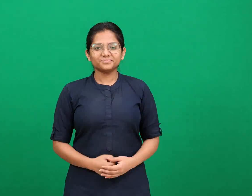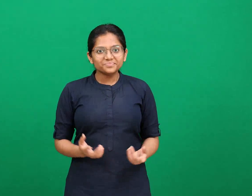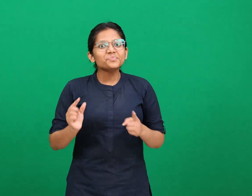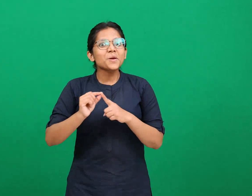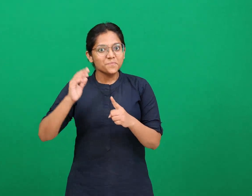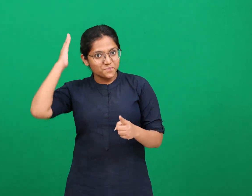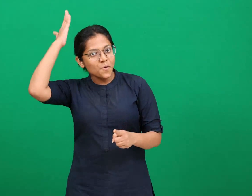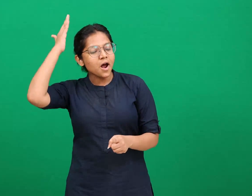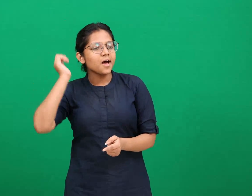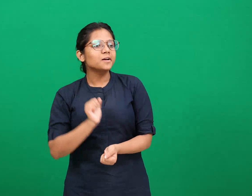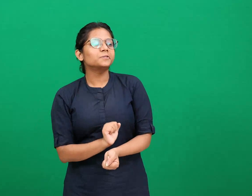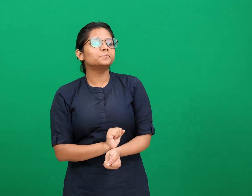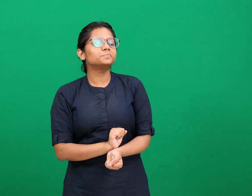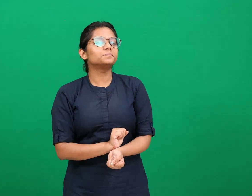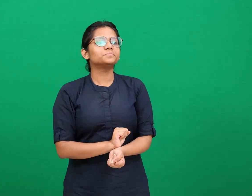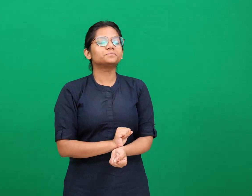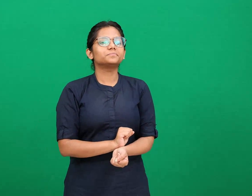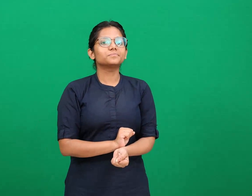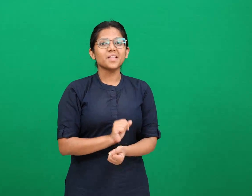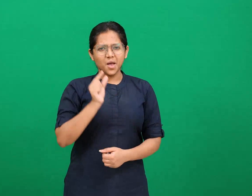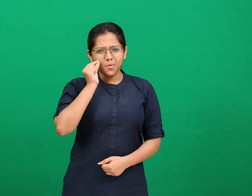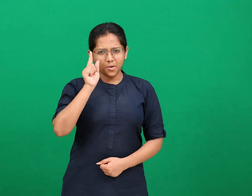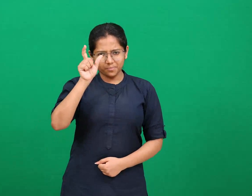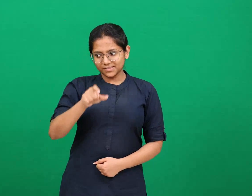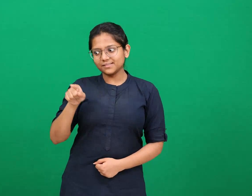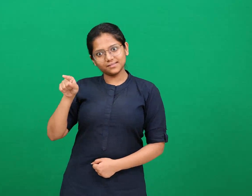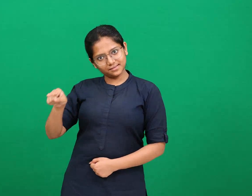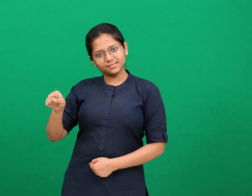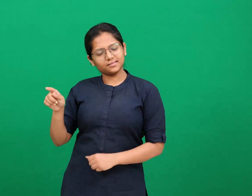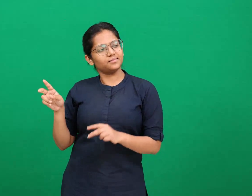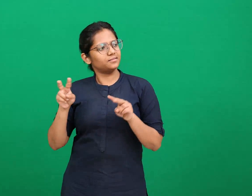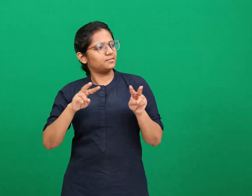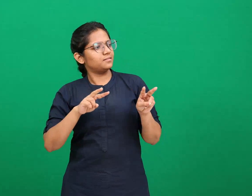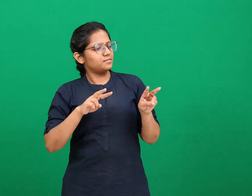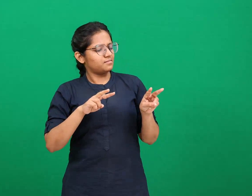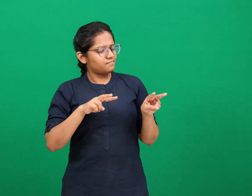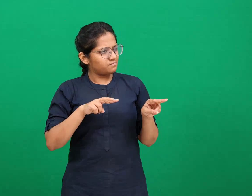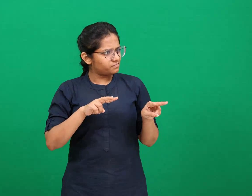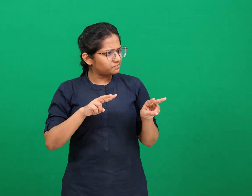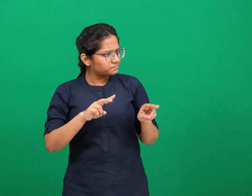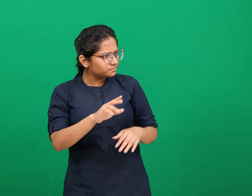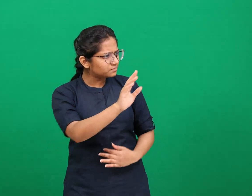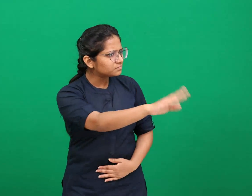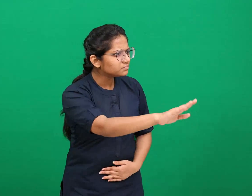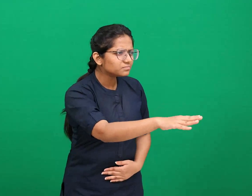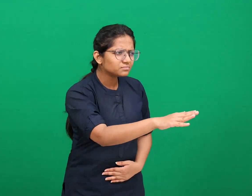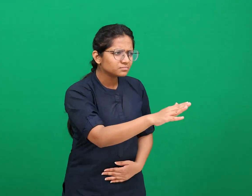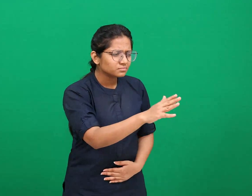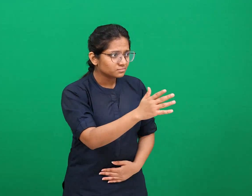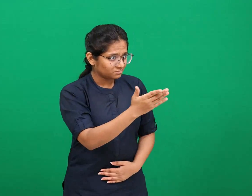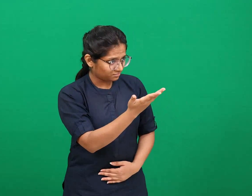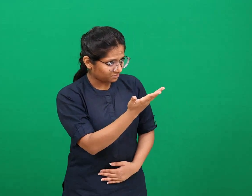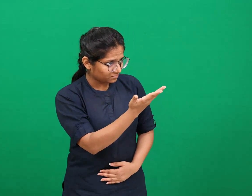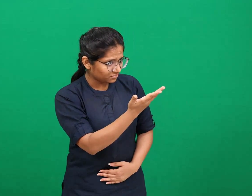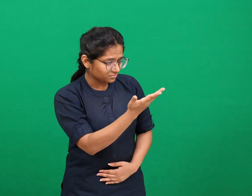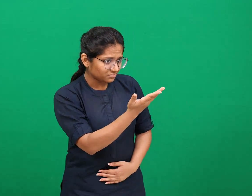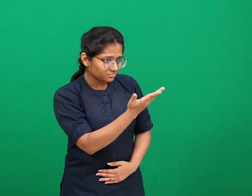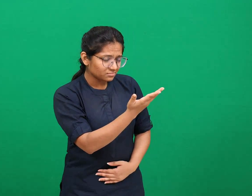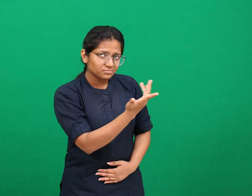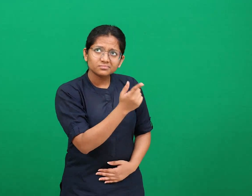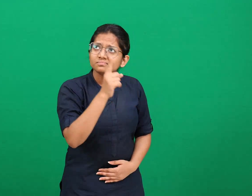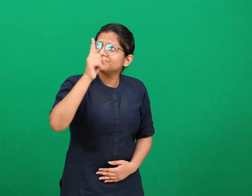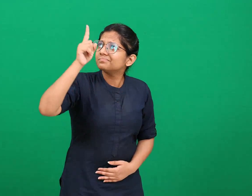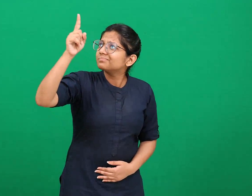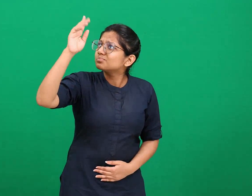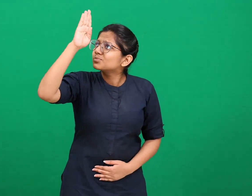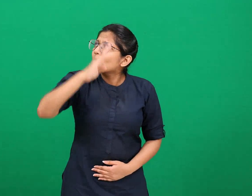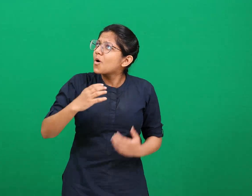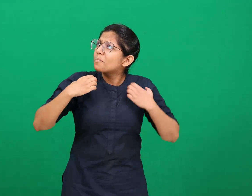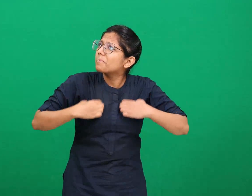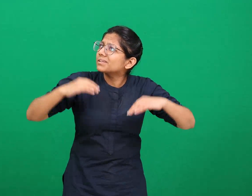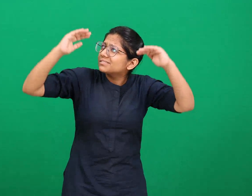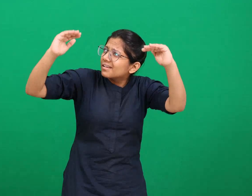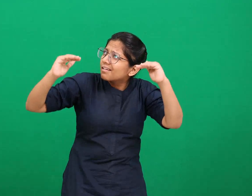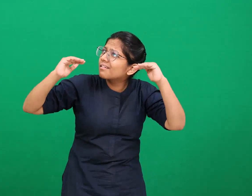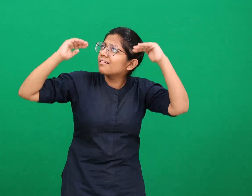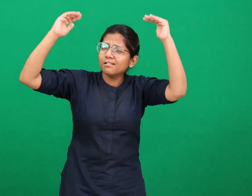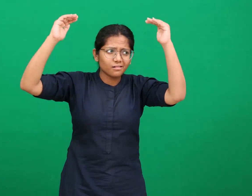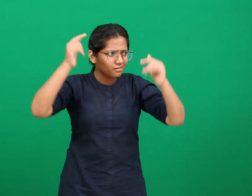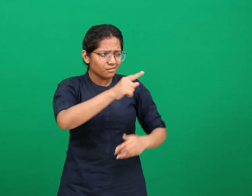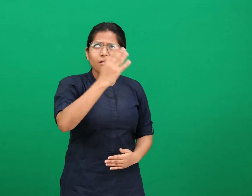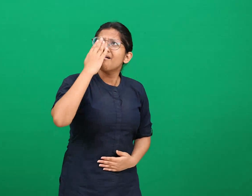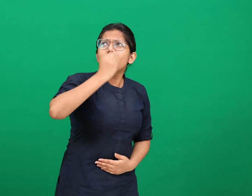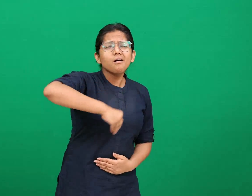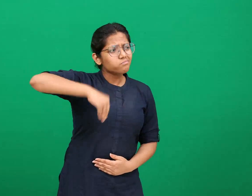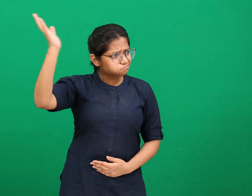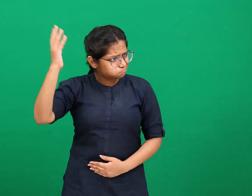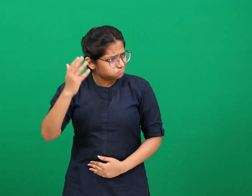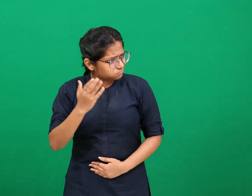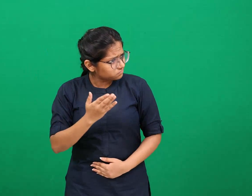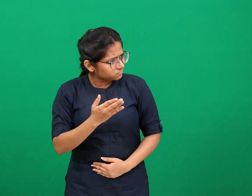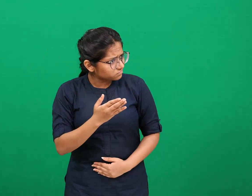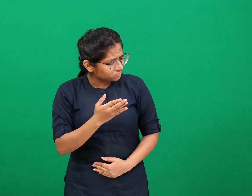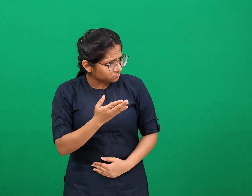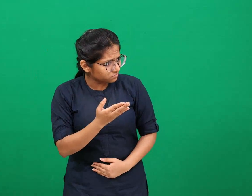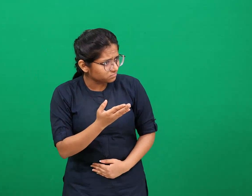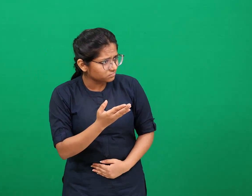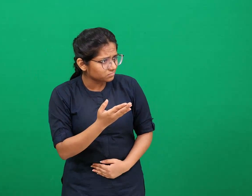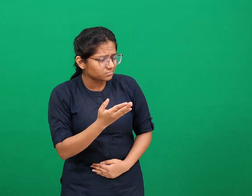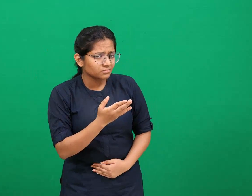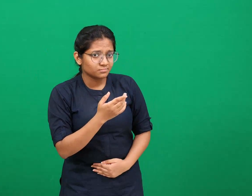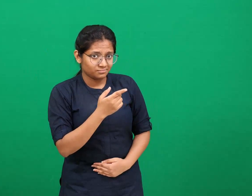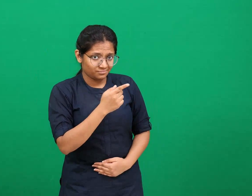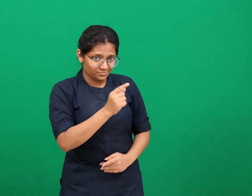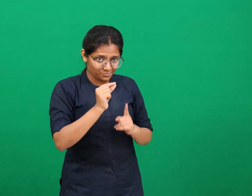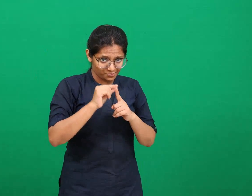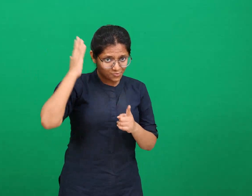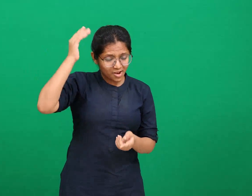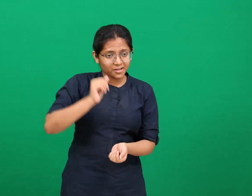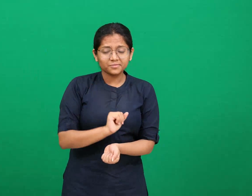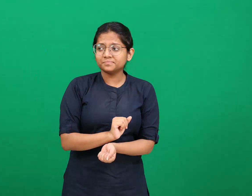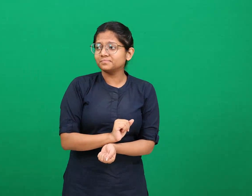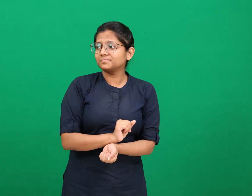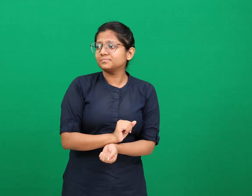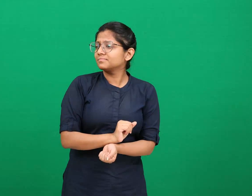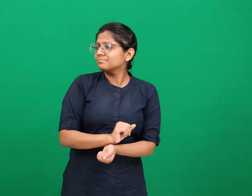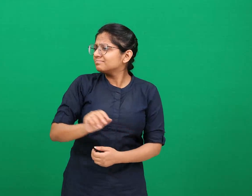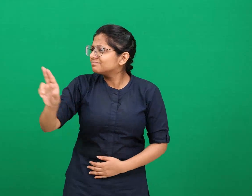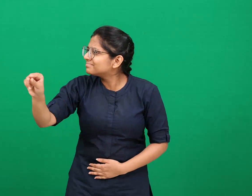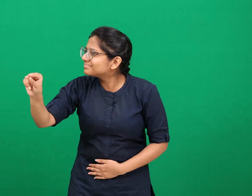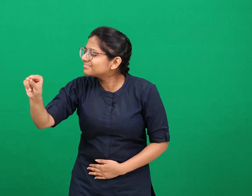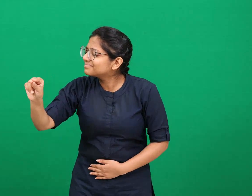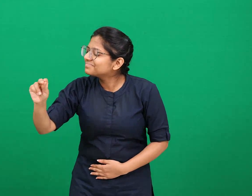But those standing nearby said, "How dare you insult the high priest of God!"